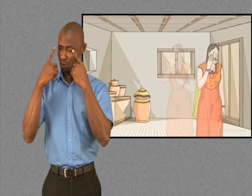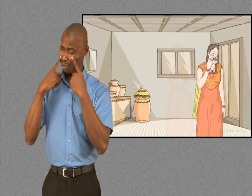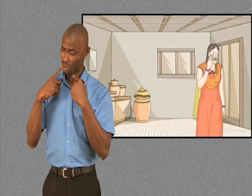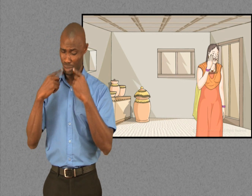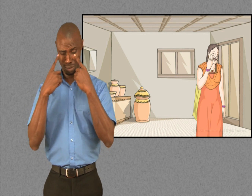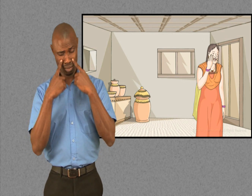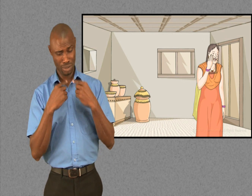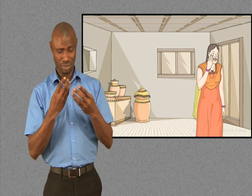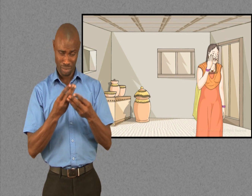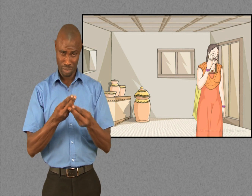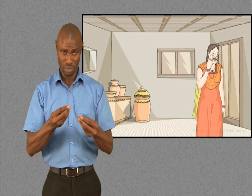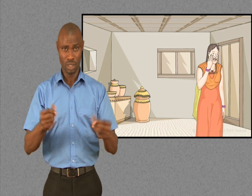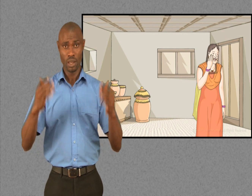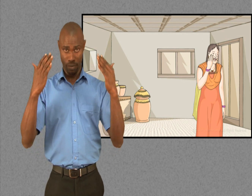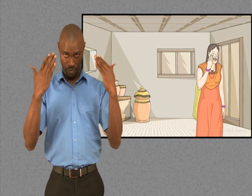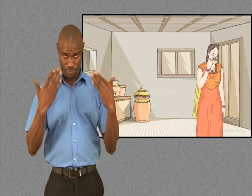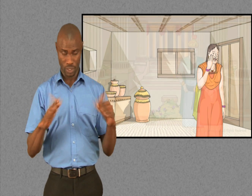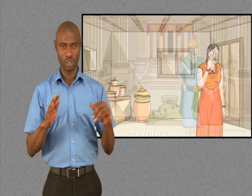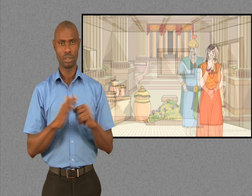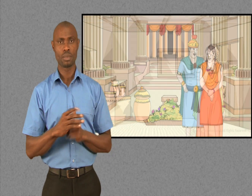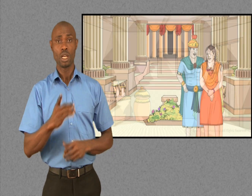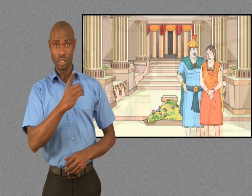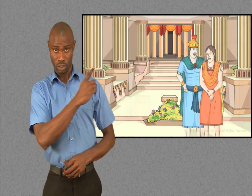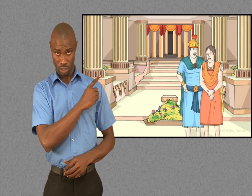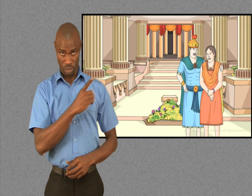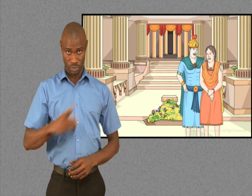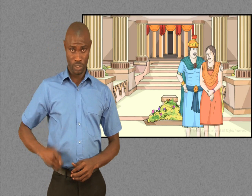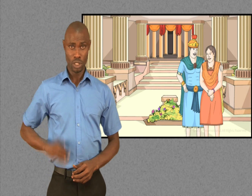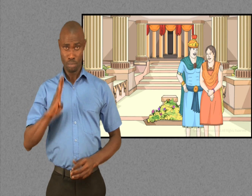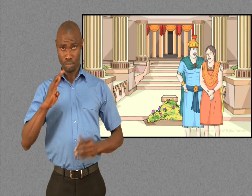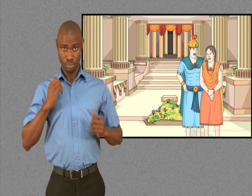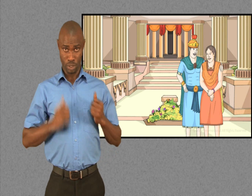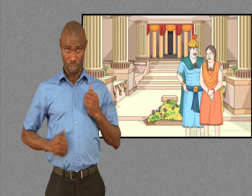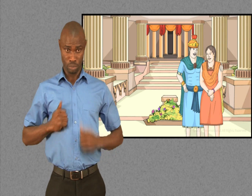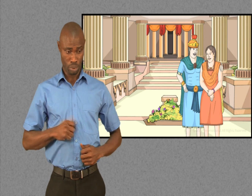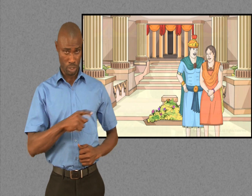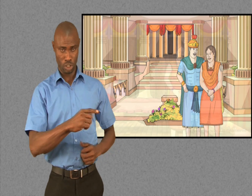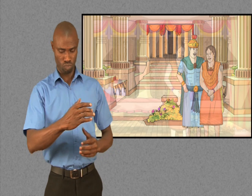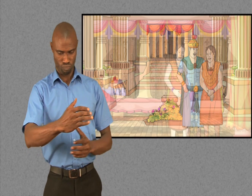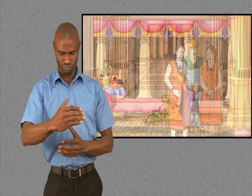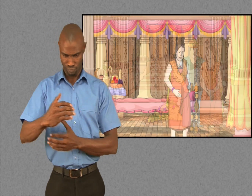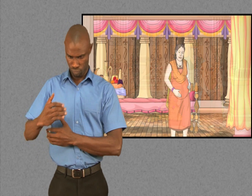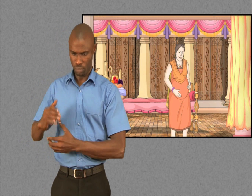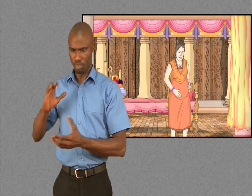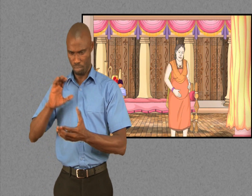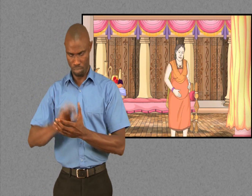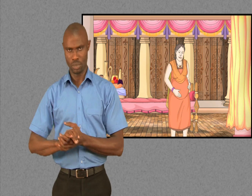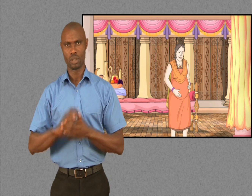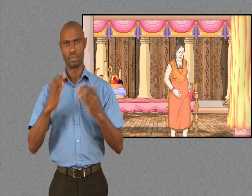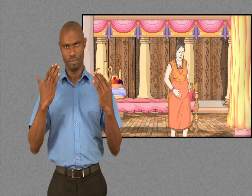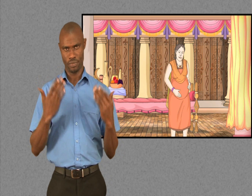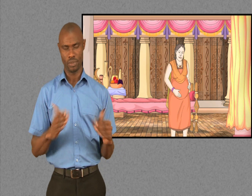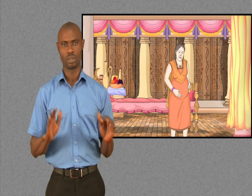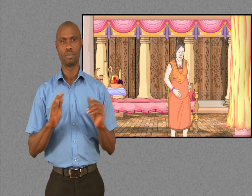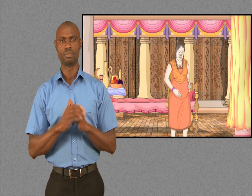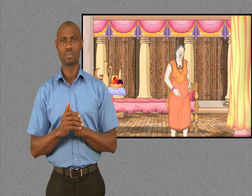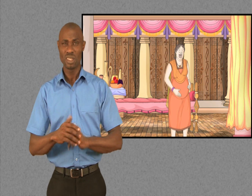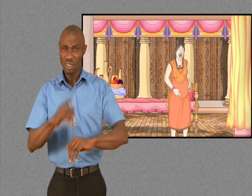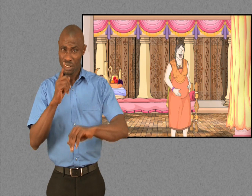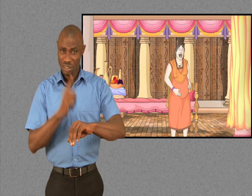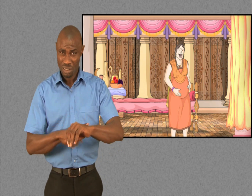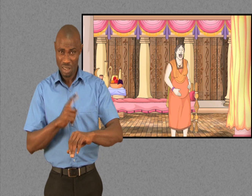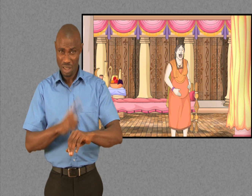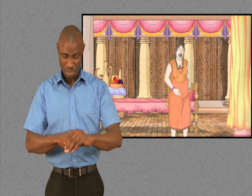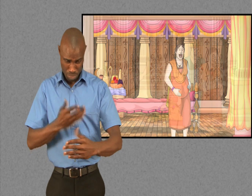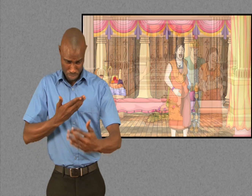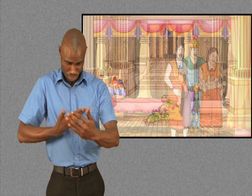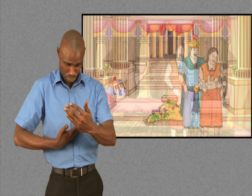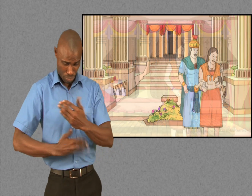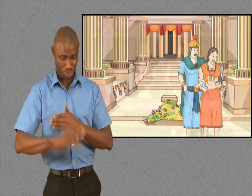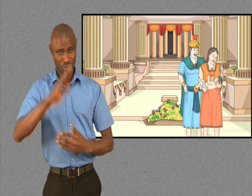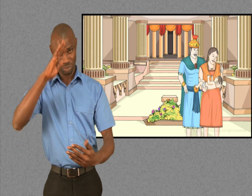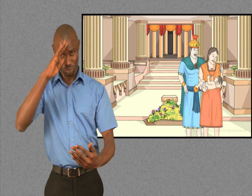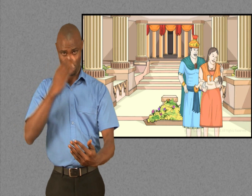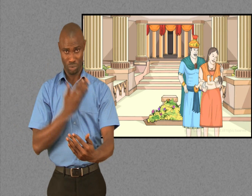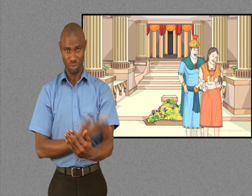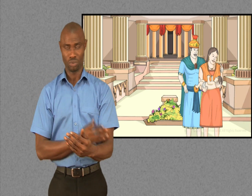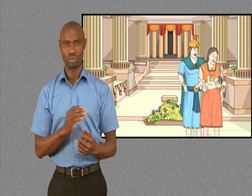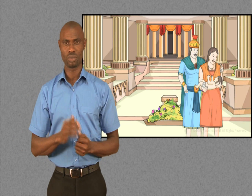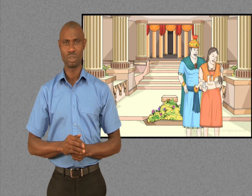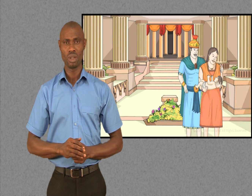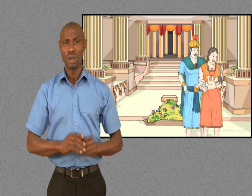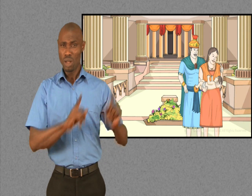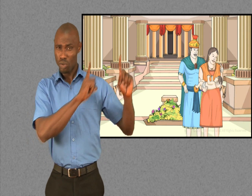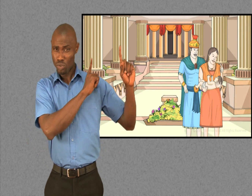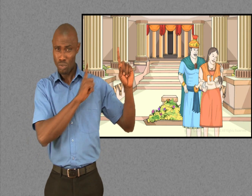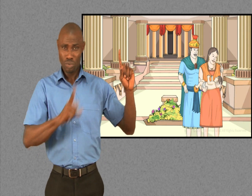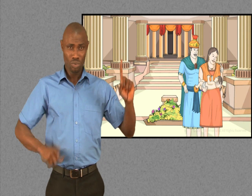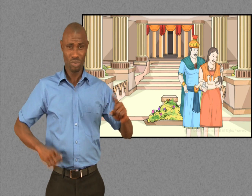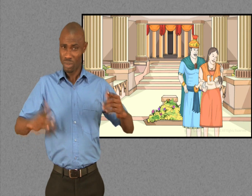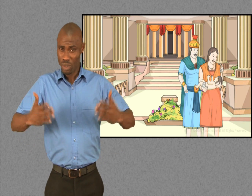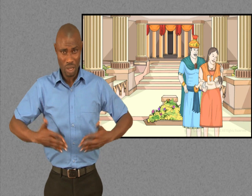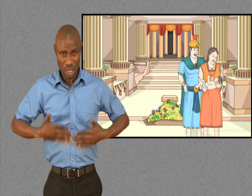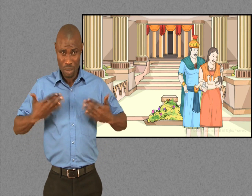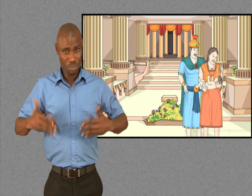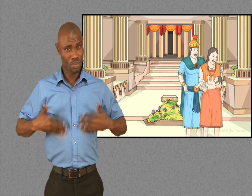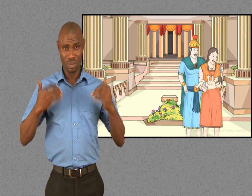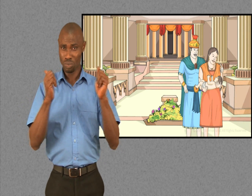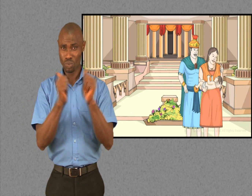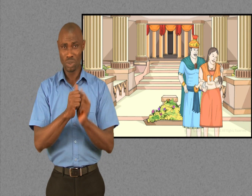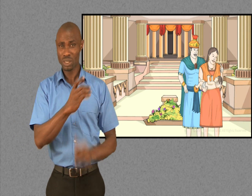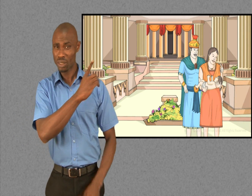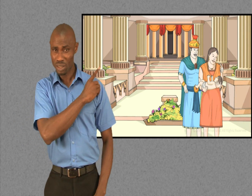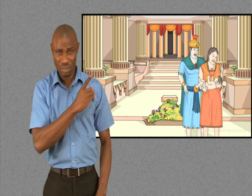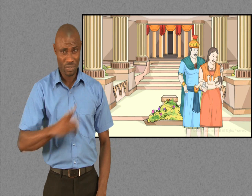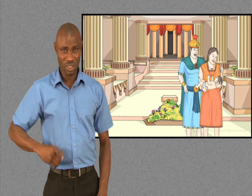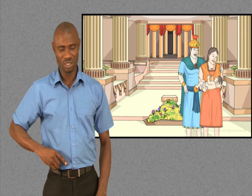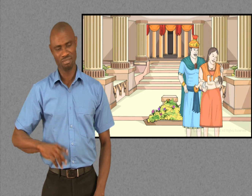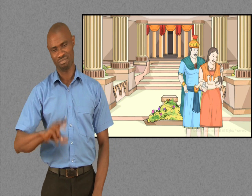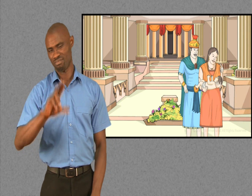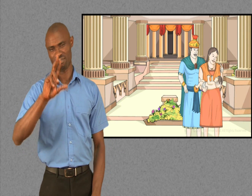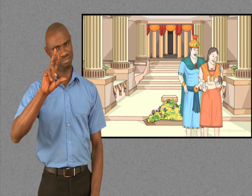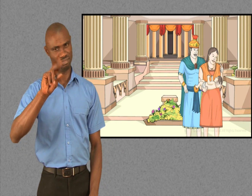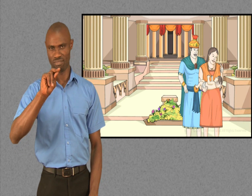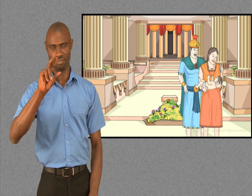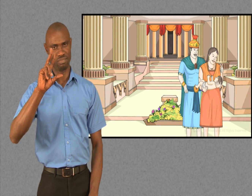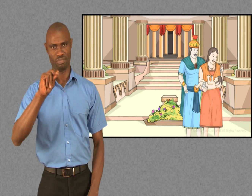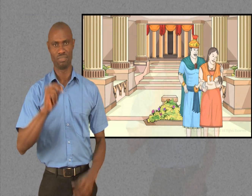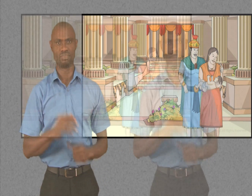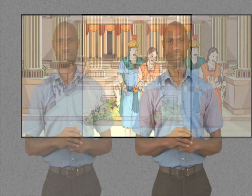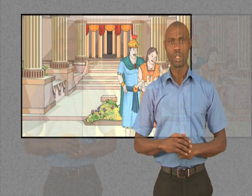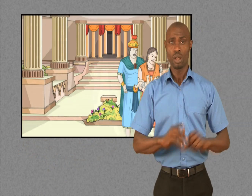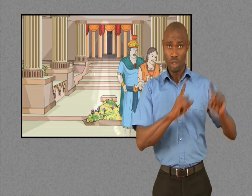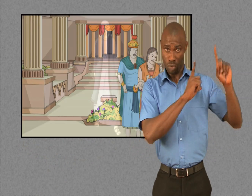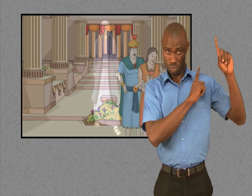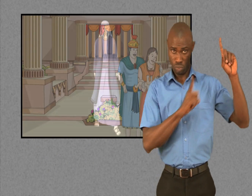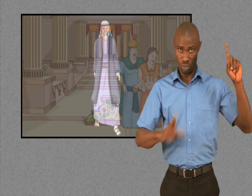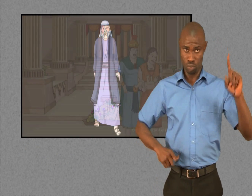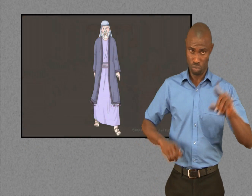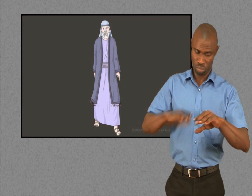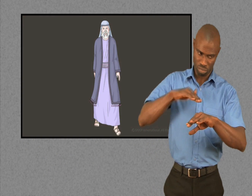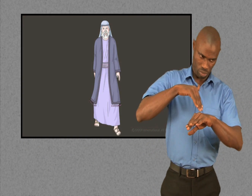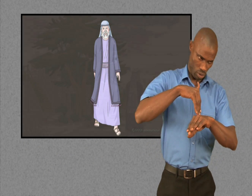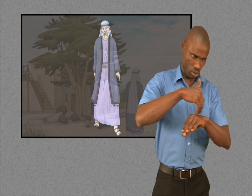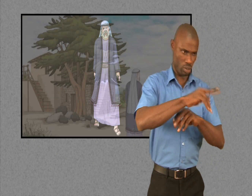And when the time of mourning was over, David had her brought to his house, and she became his wife and bore him a son. But the thing that David had done was evil in the sight of the LORD.